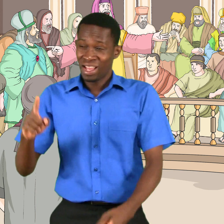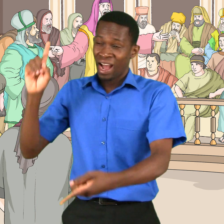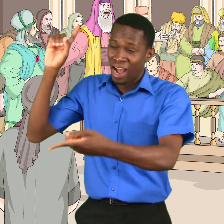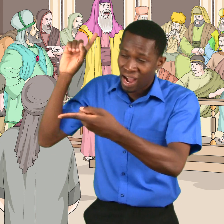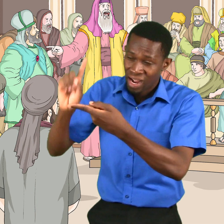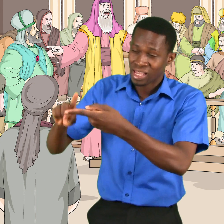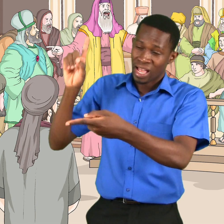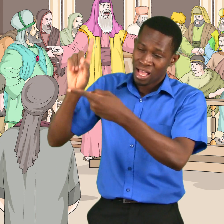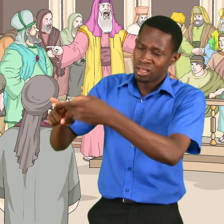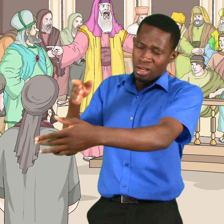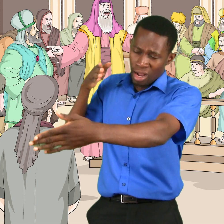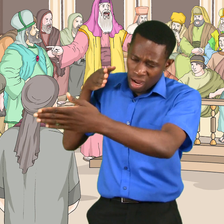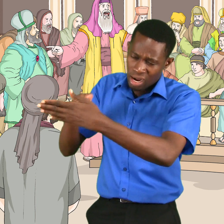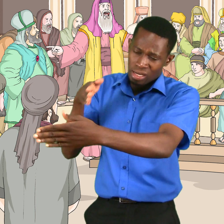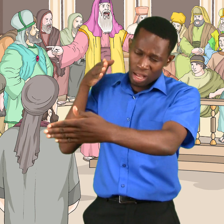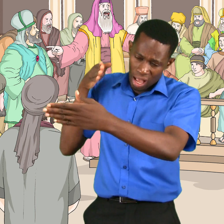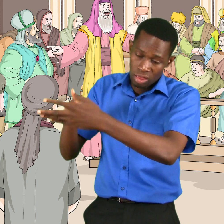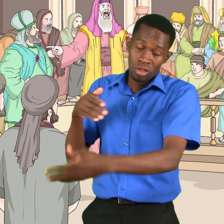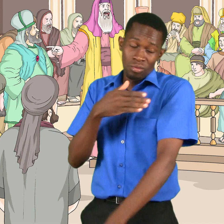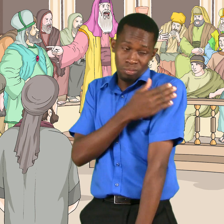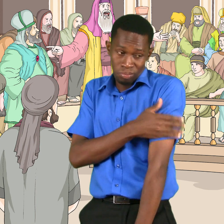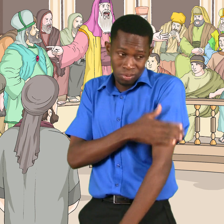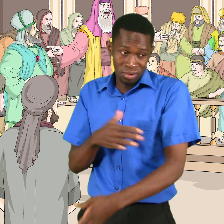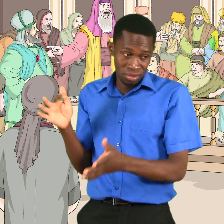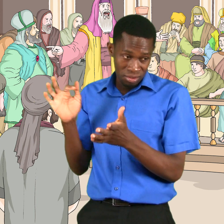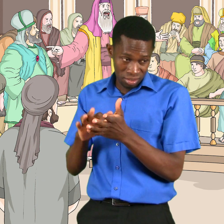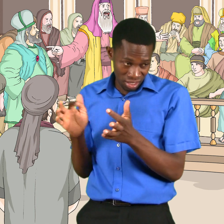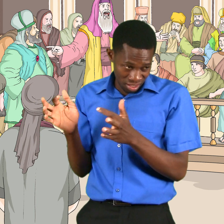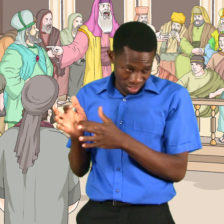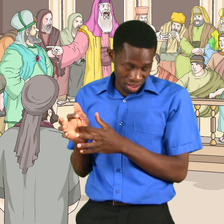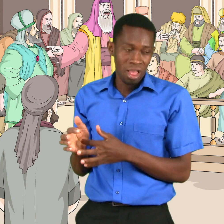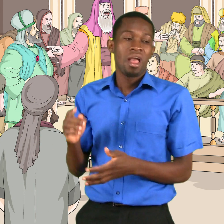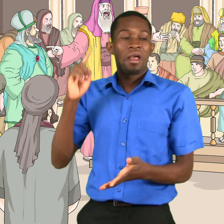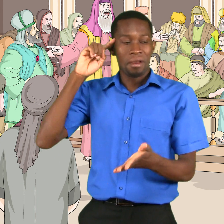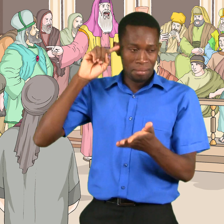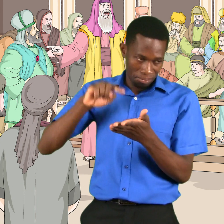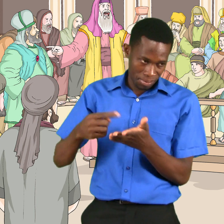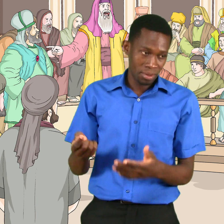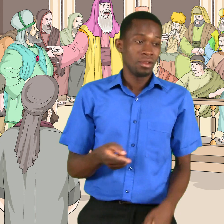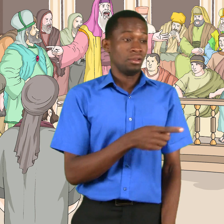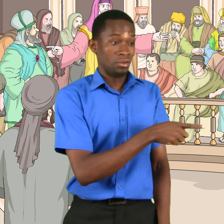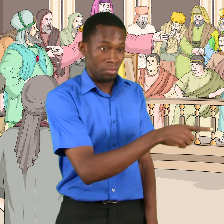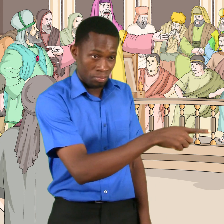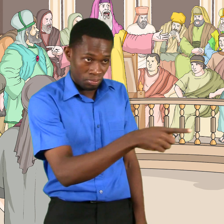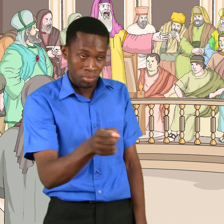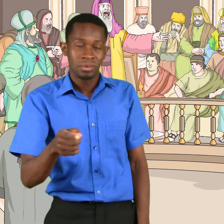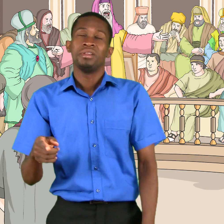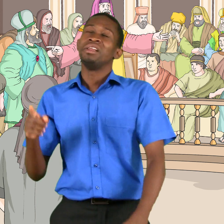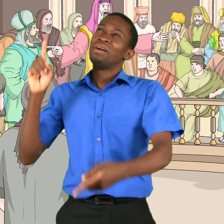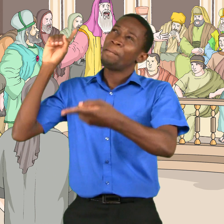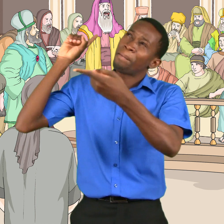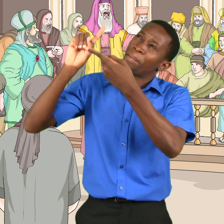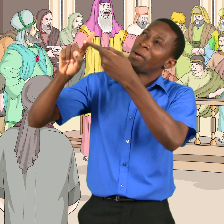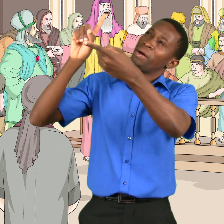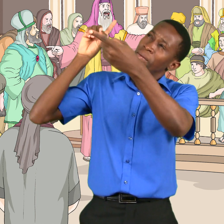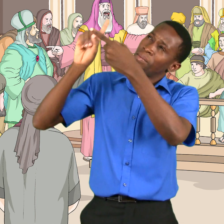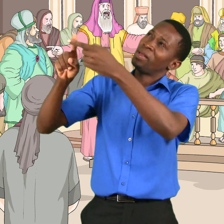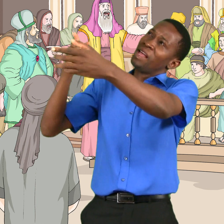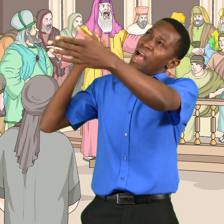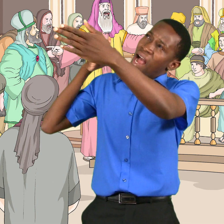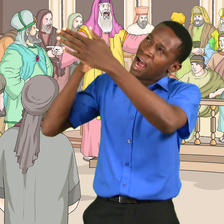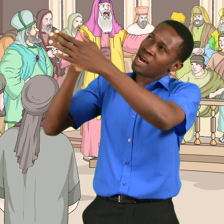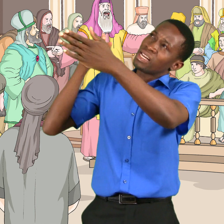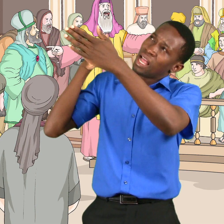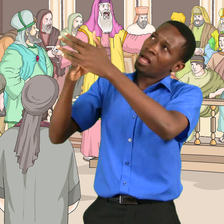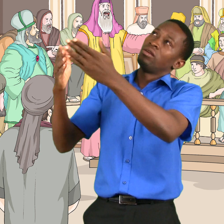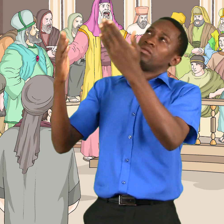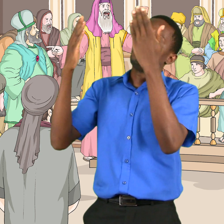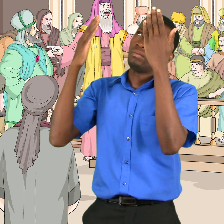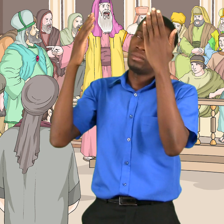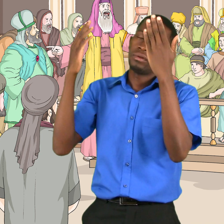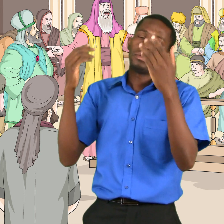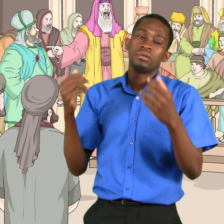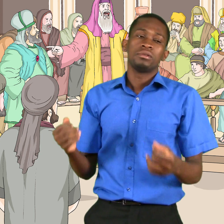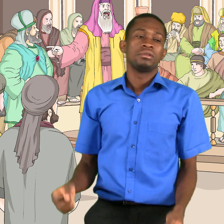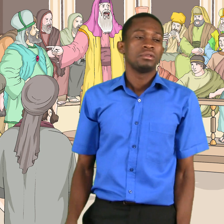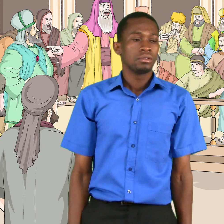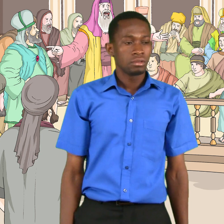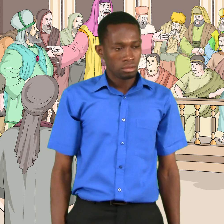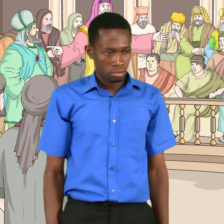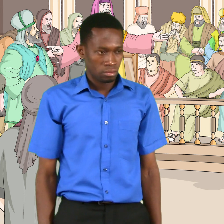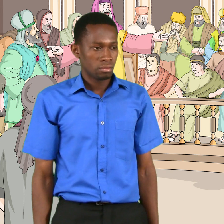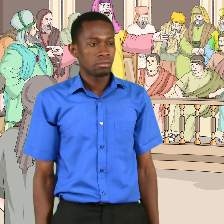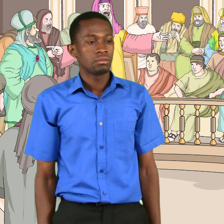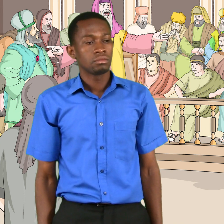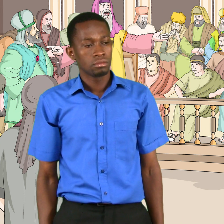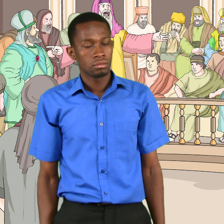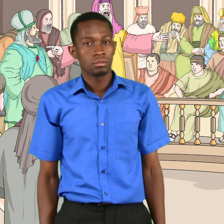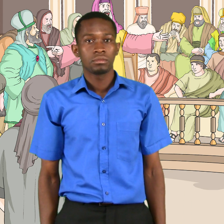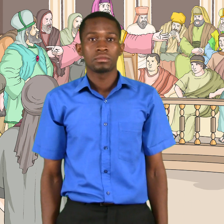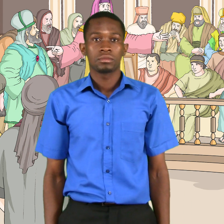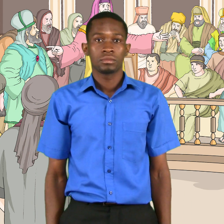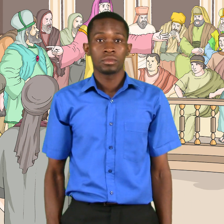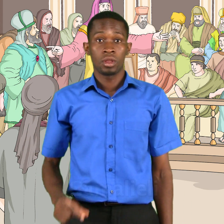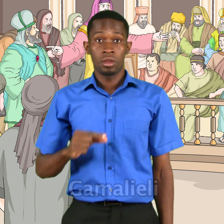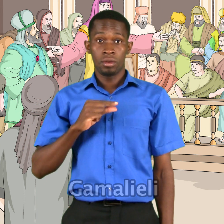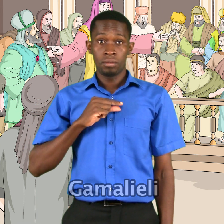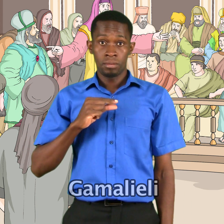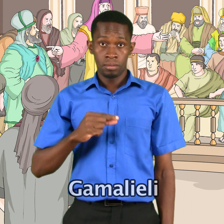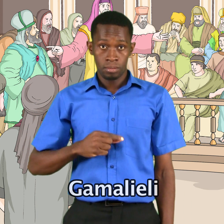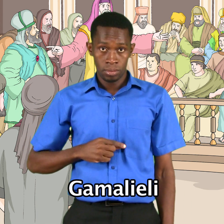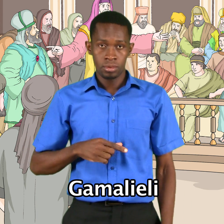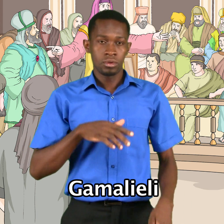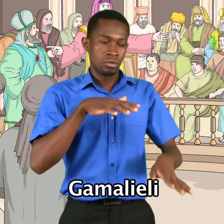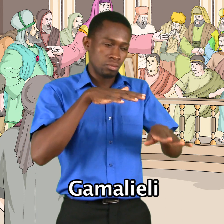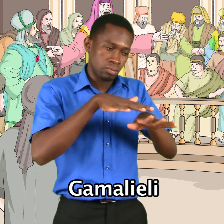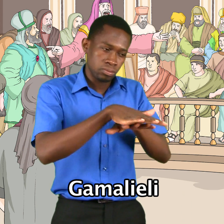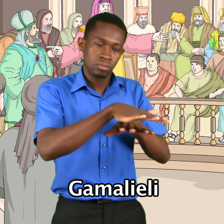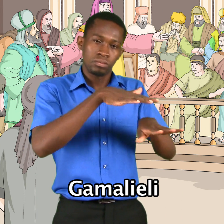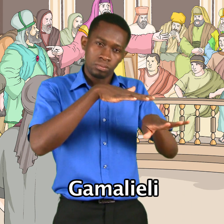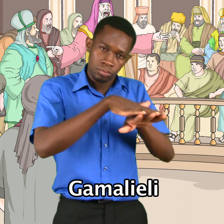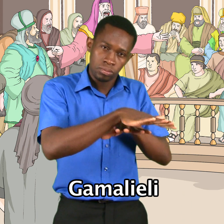You may even find yourselves fighting against God.”